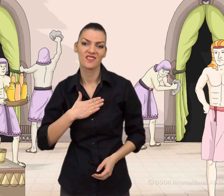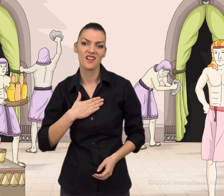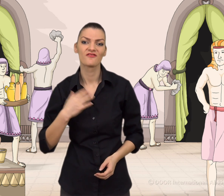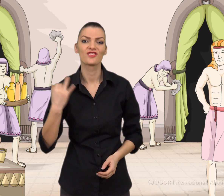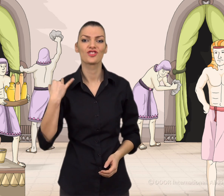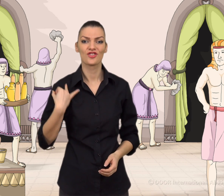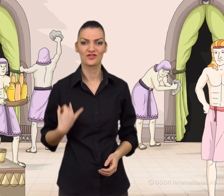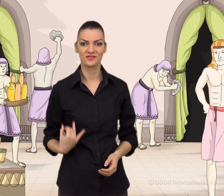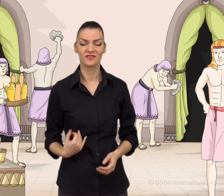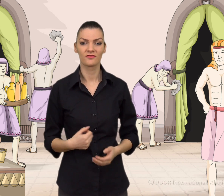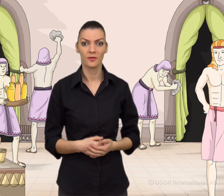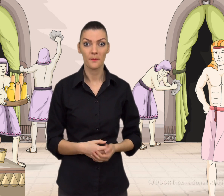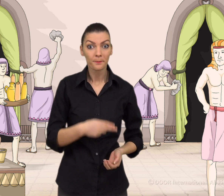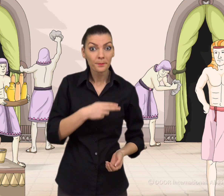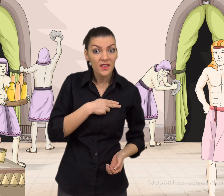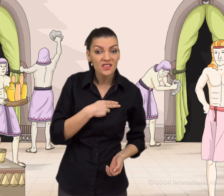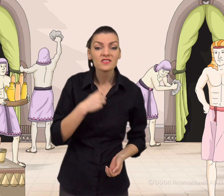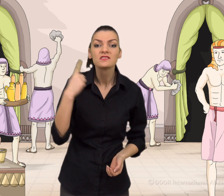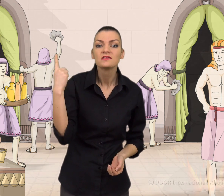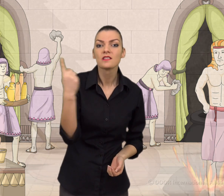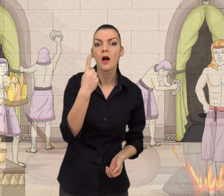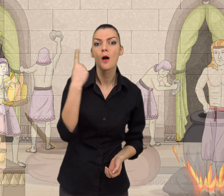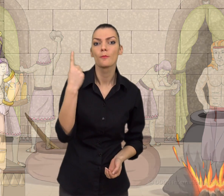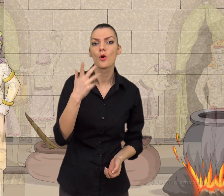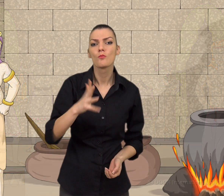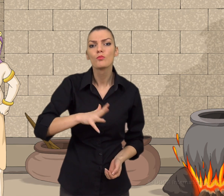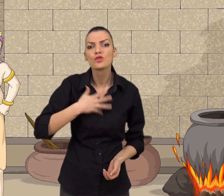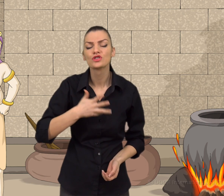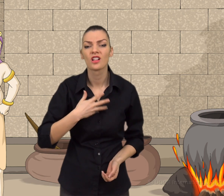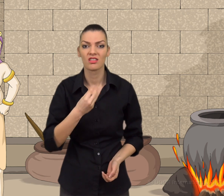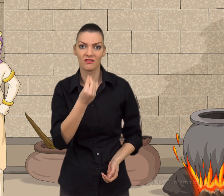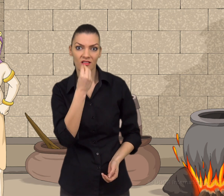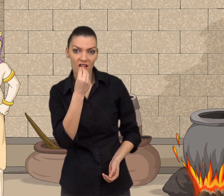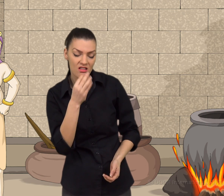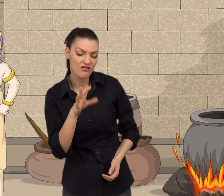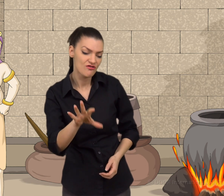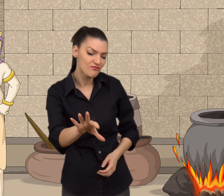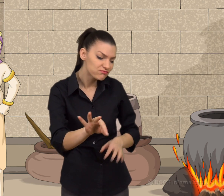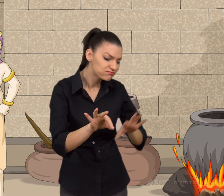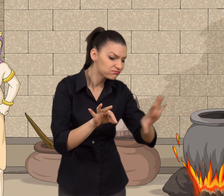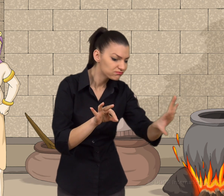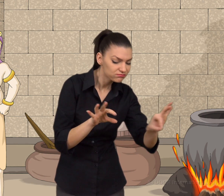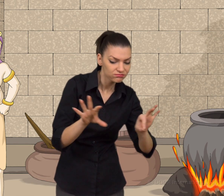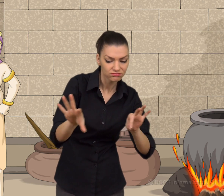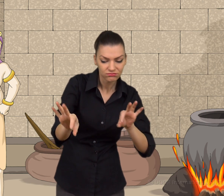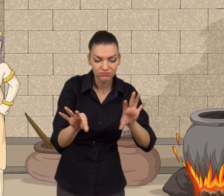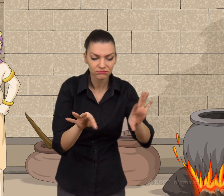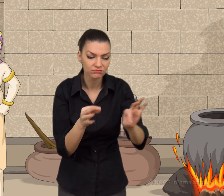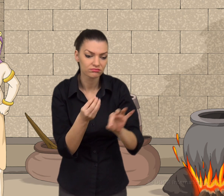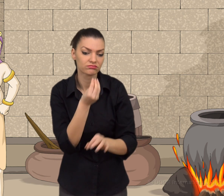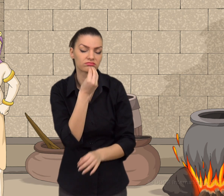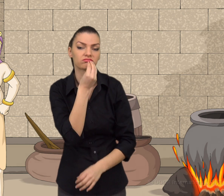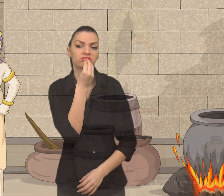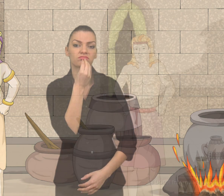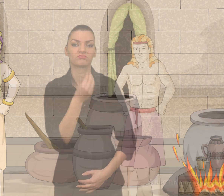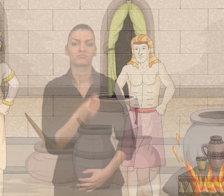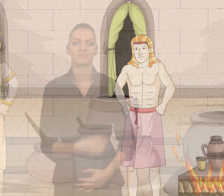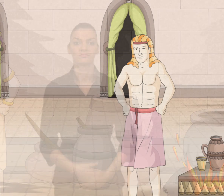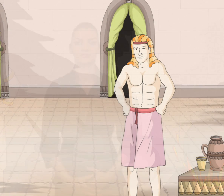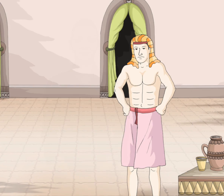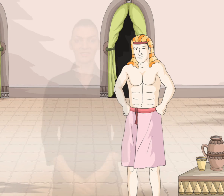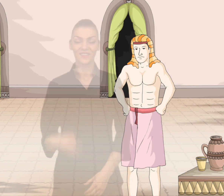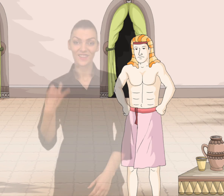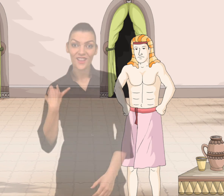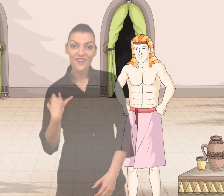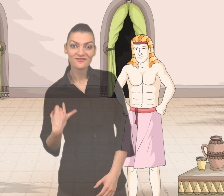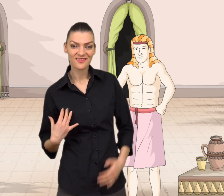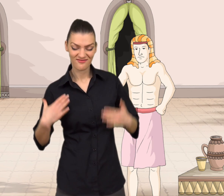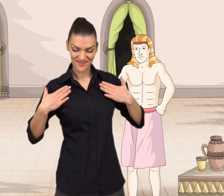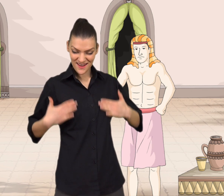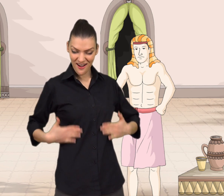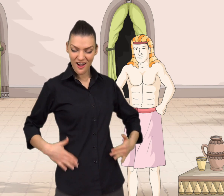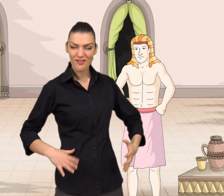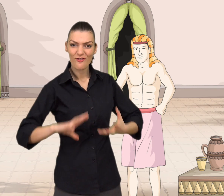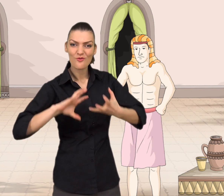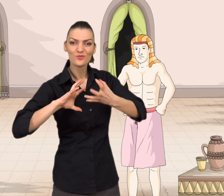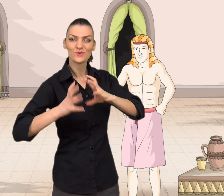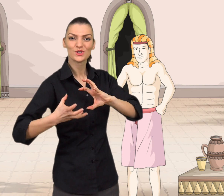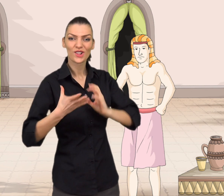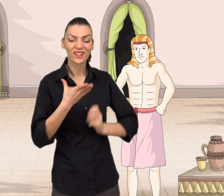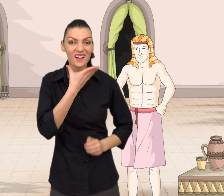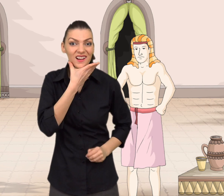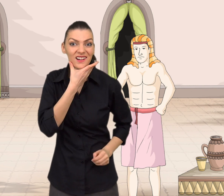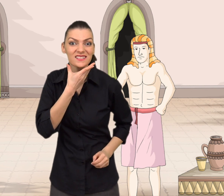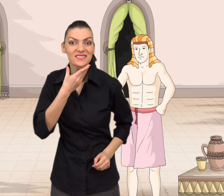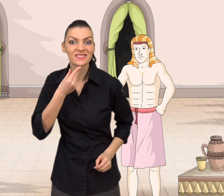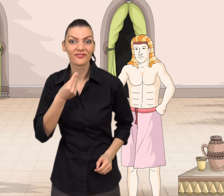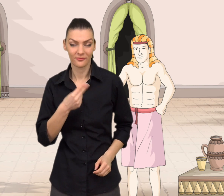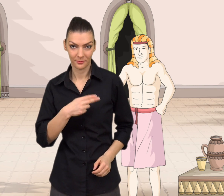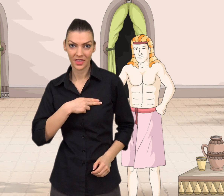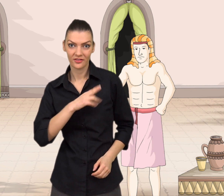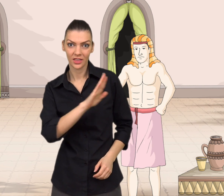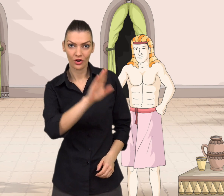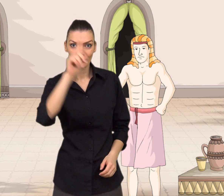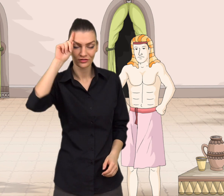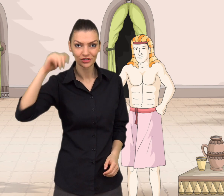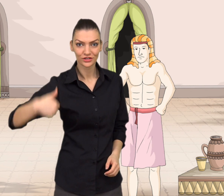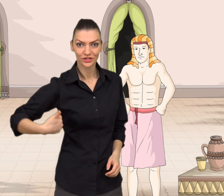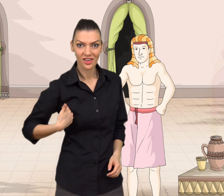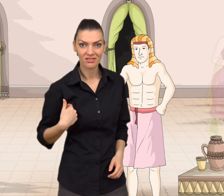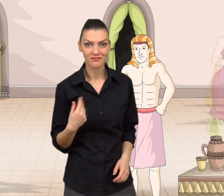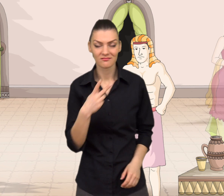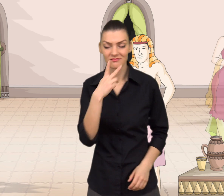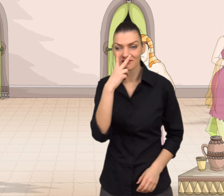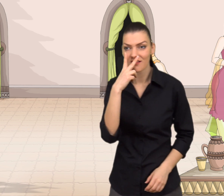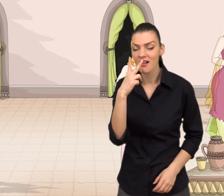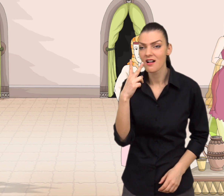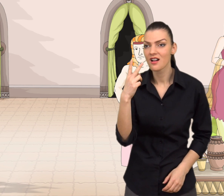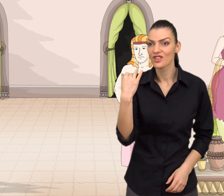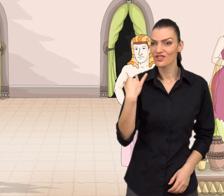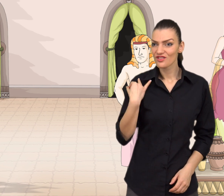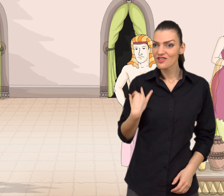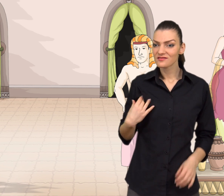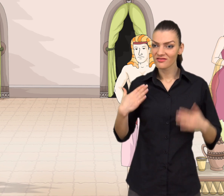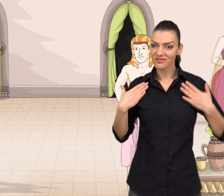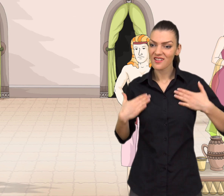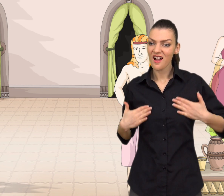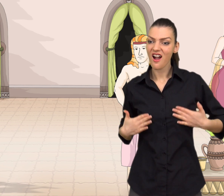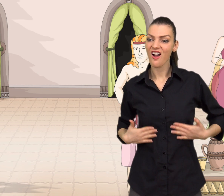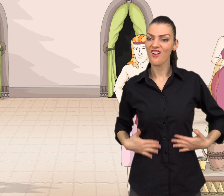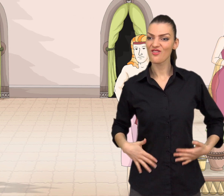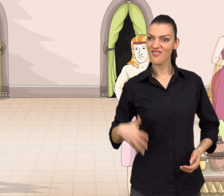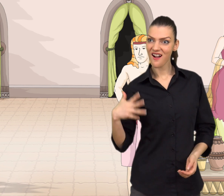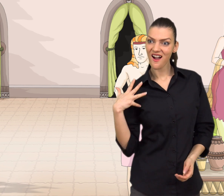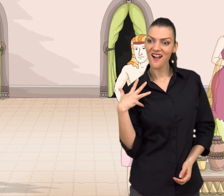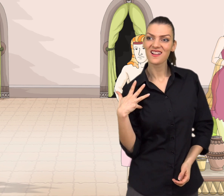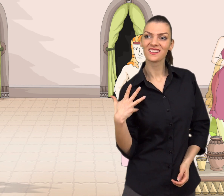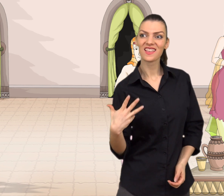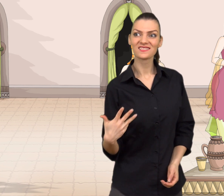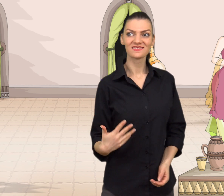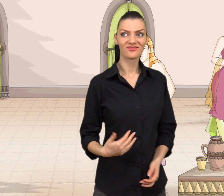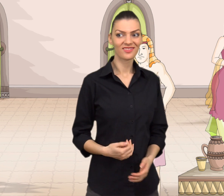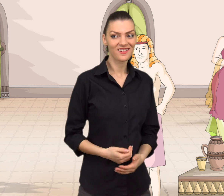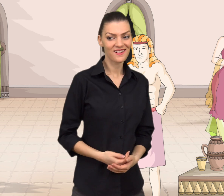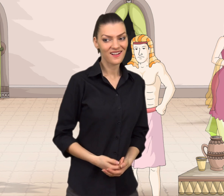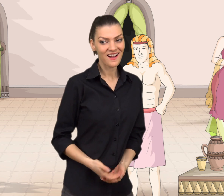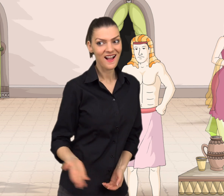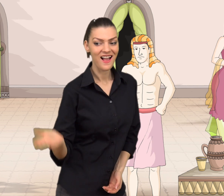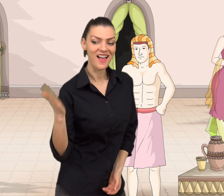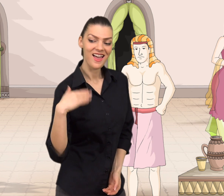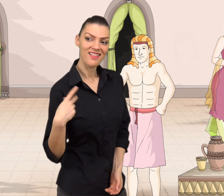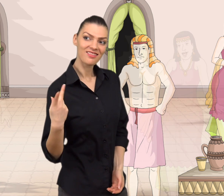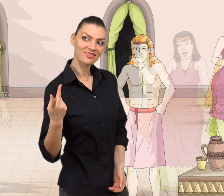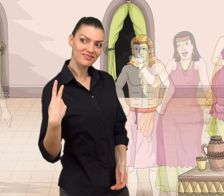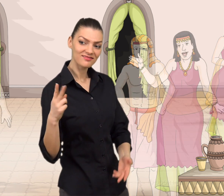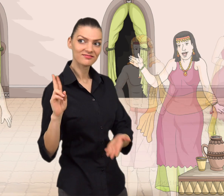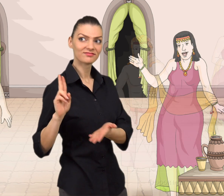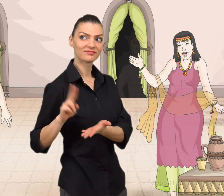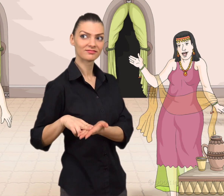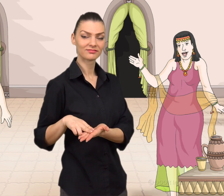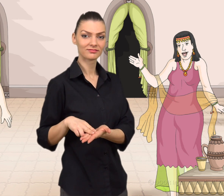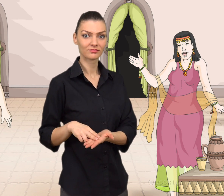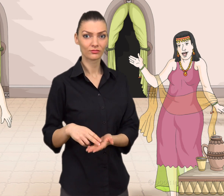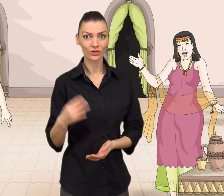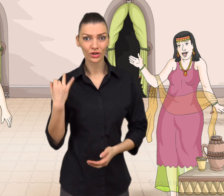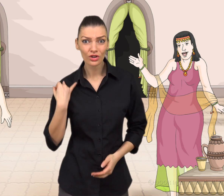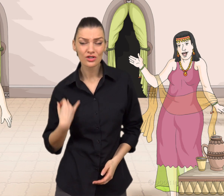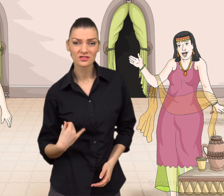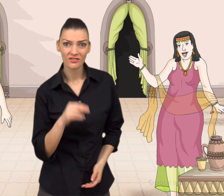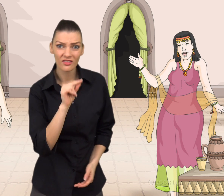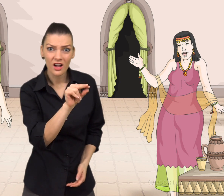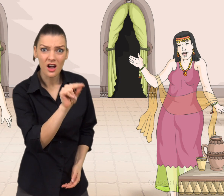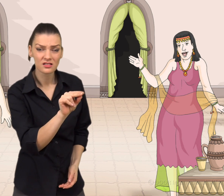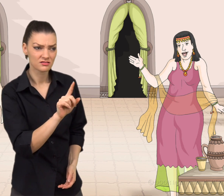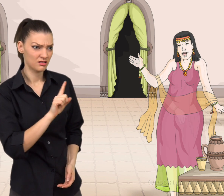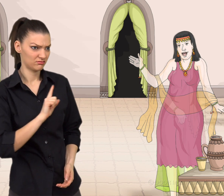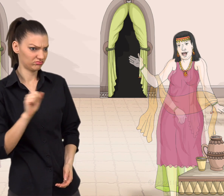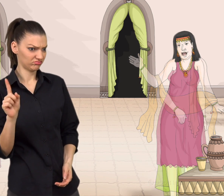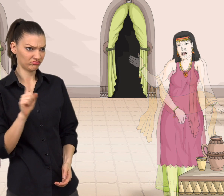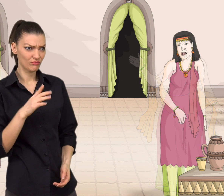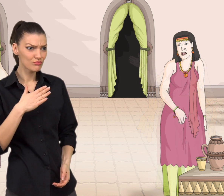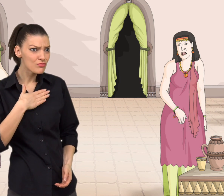he did not concern himself with anything except the food he ate. Now Joseph was well-built and handsome, and after some time his master’s wife cast her eyes upon Joseph and said, “Sleep with me.”